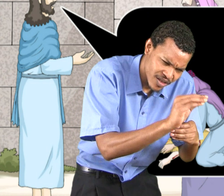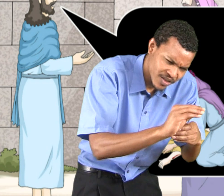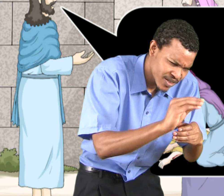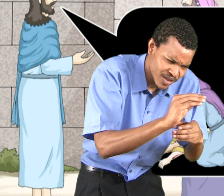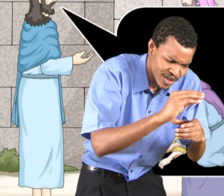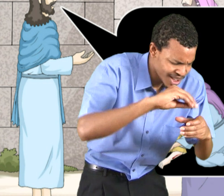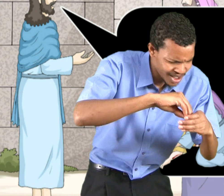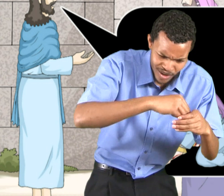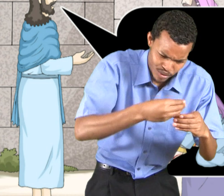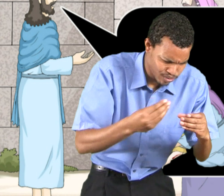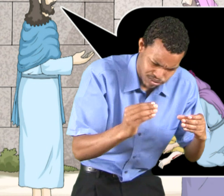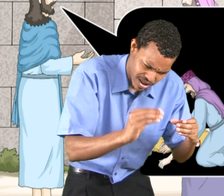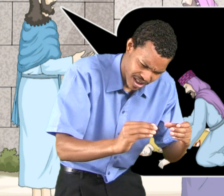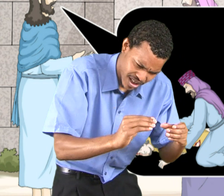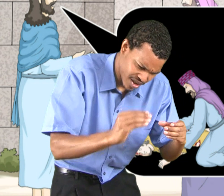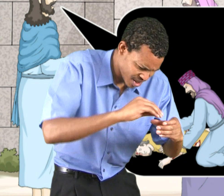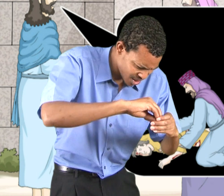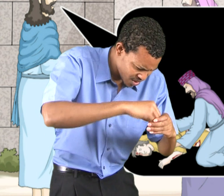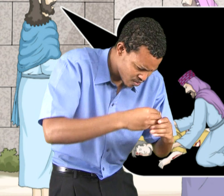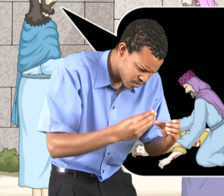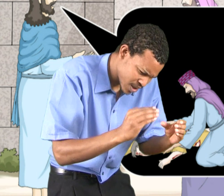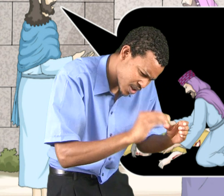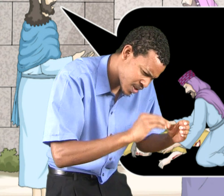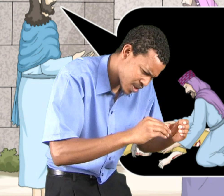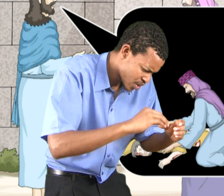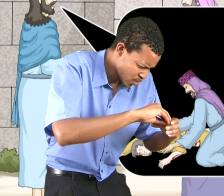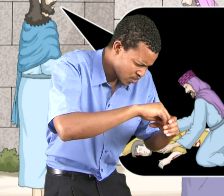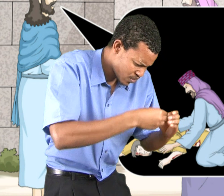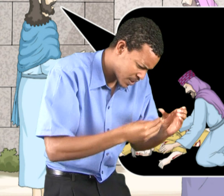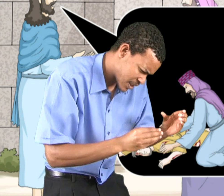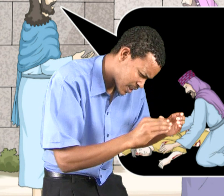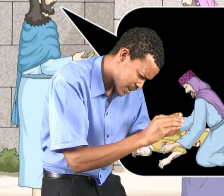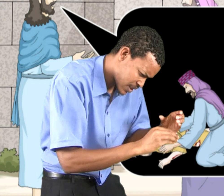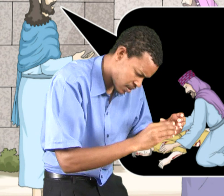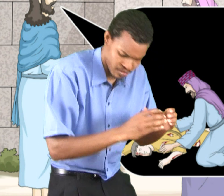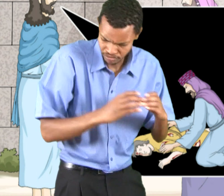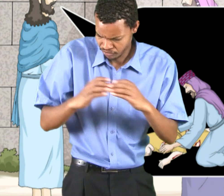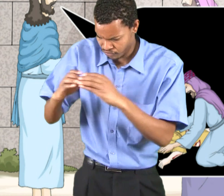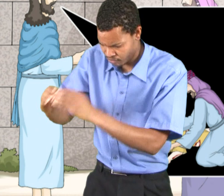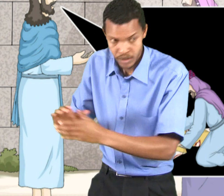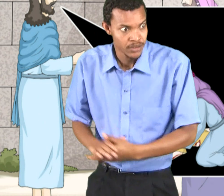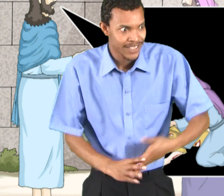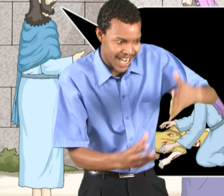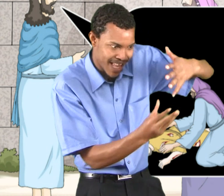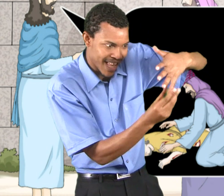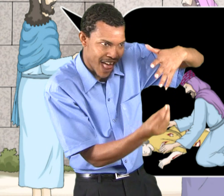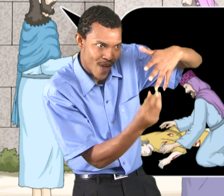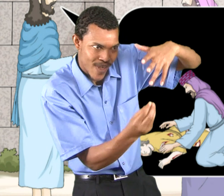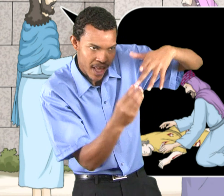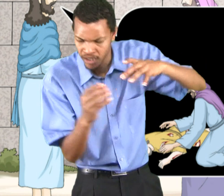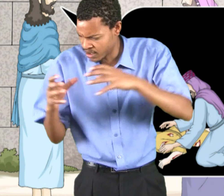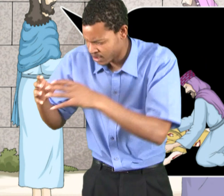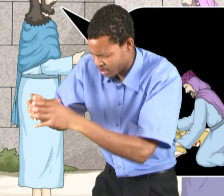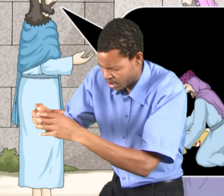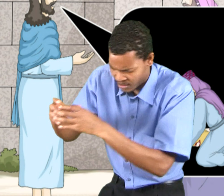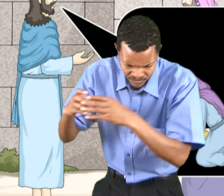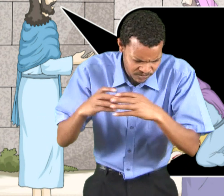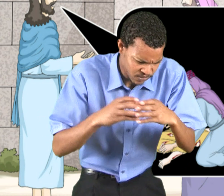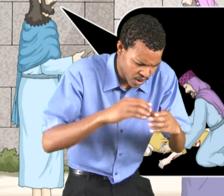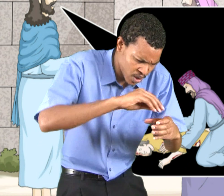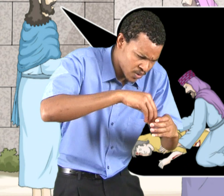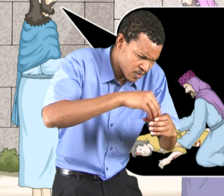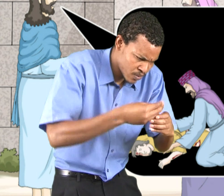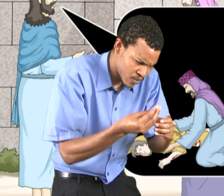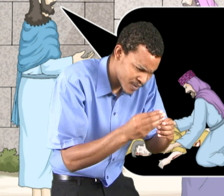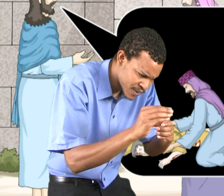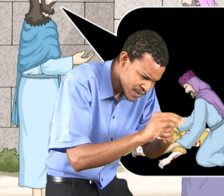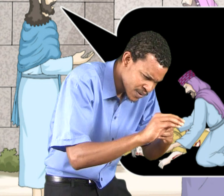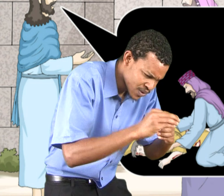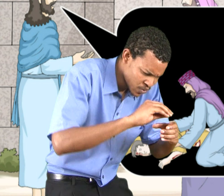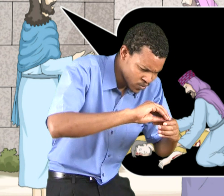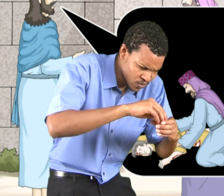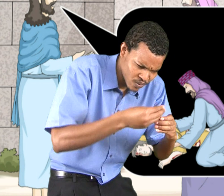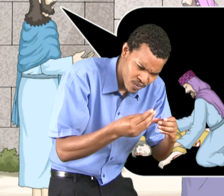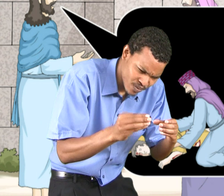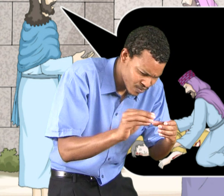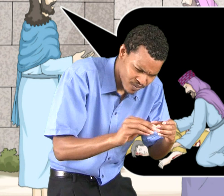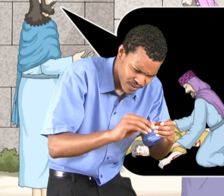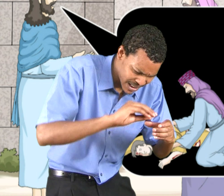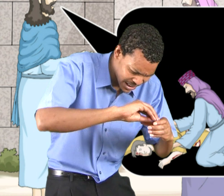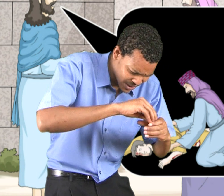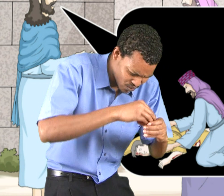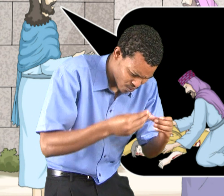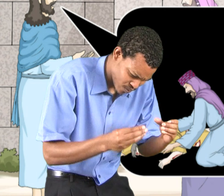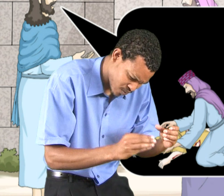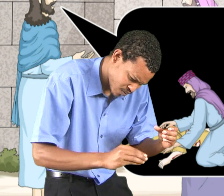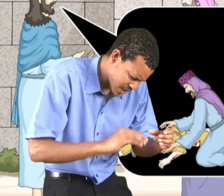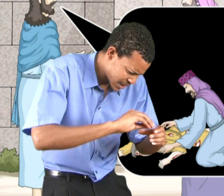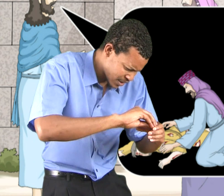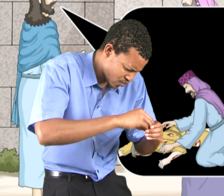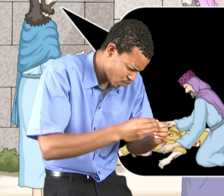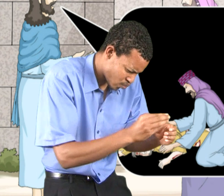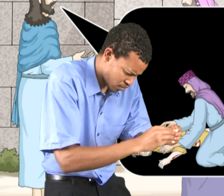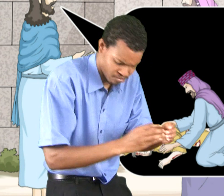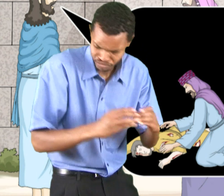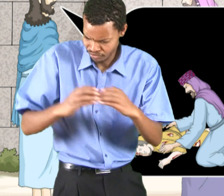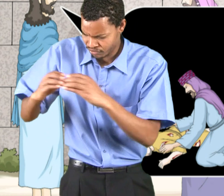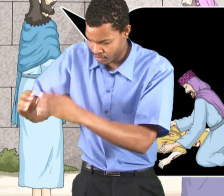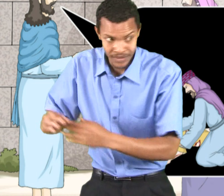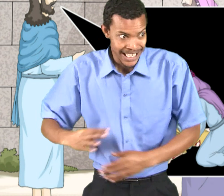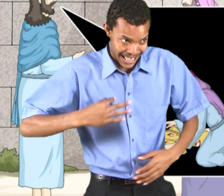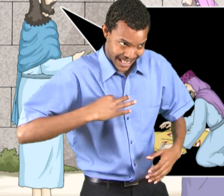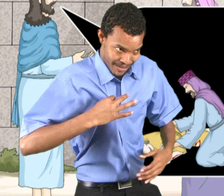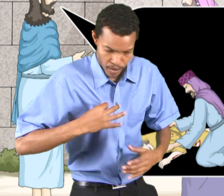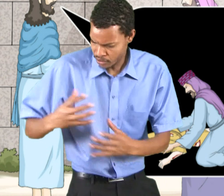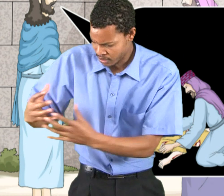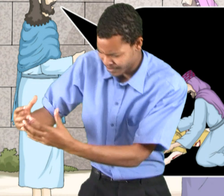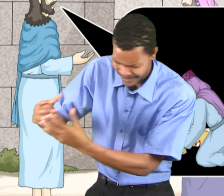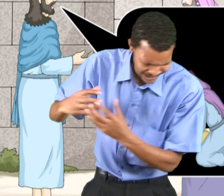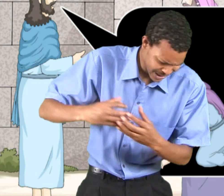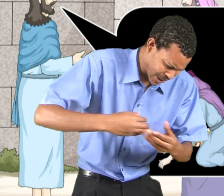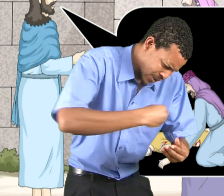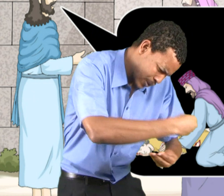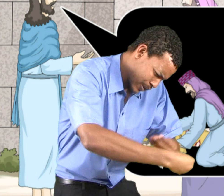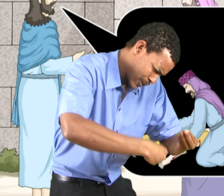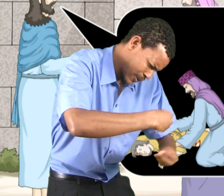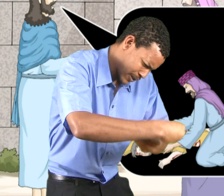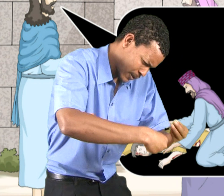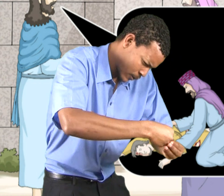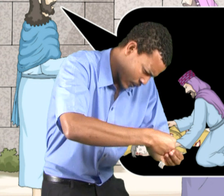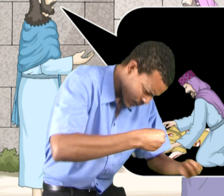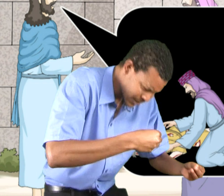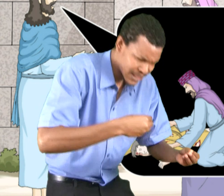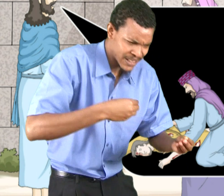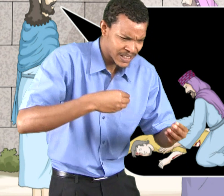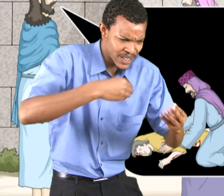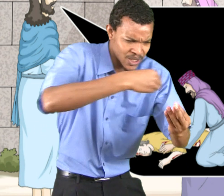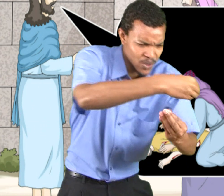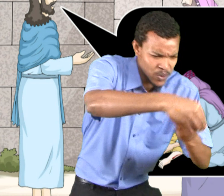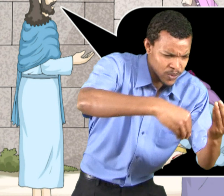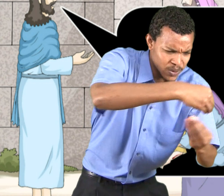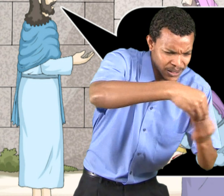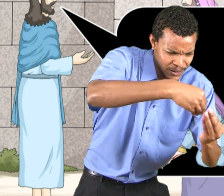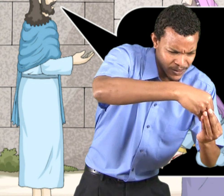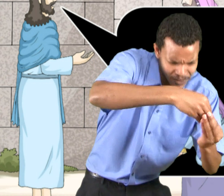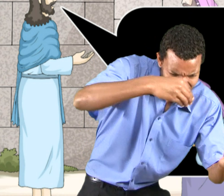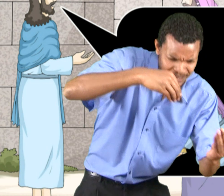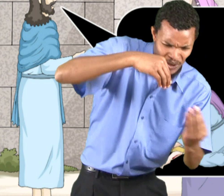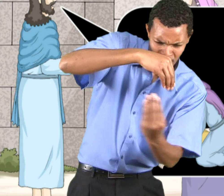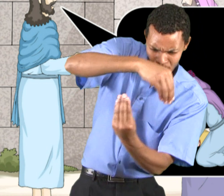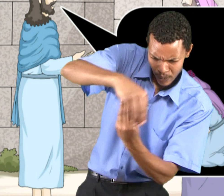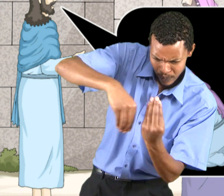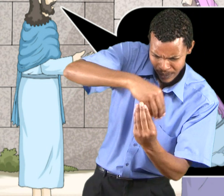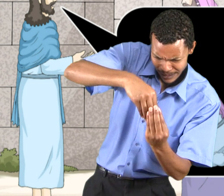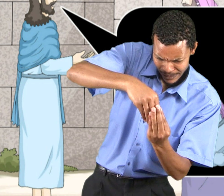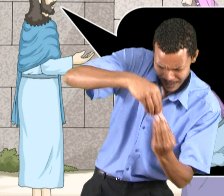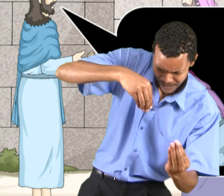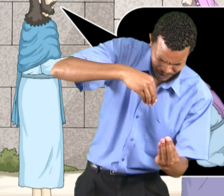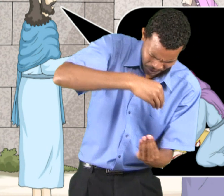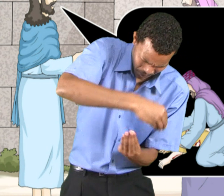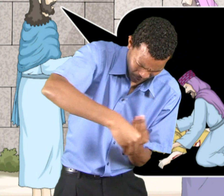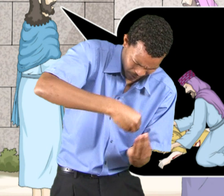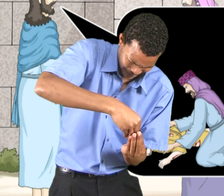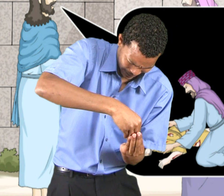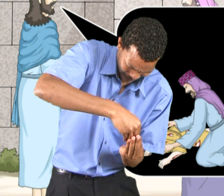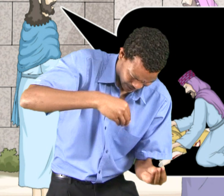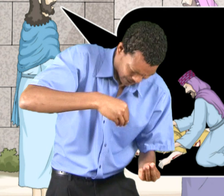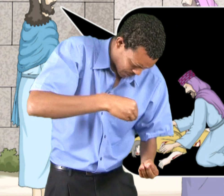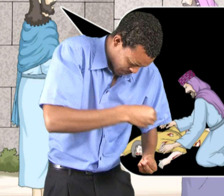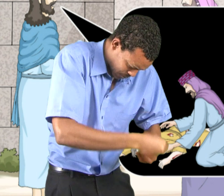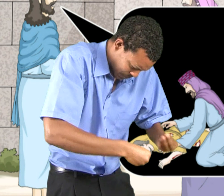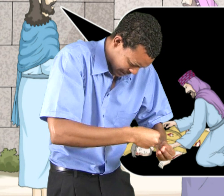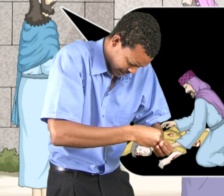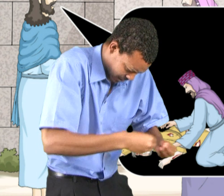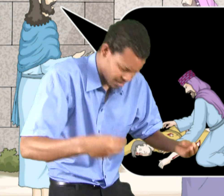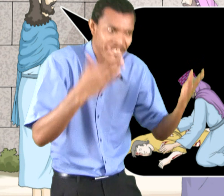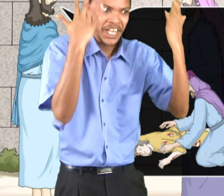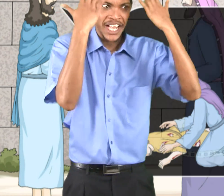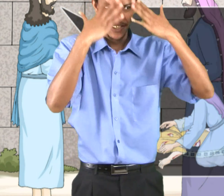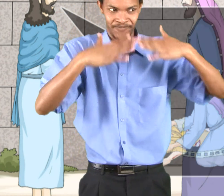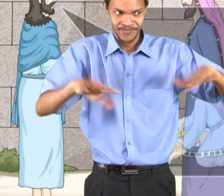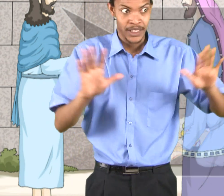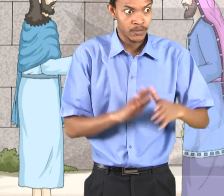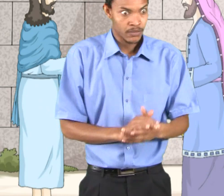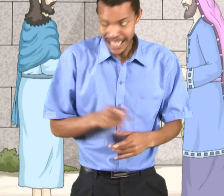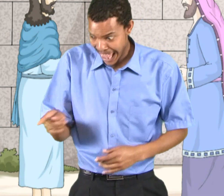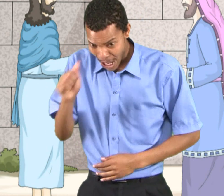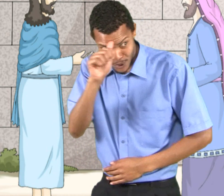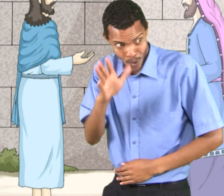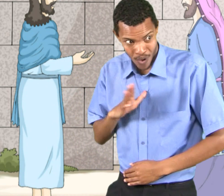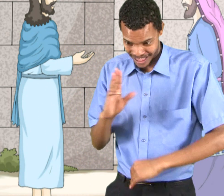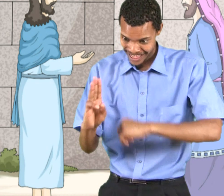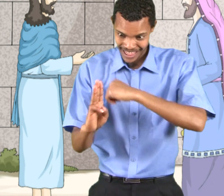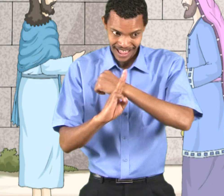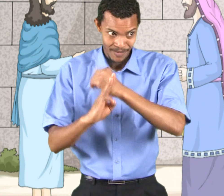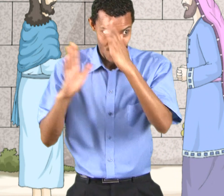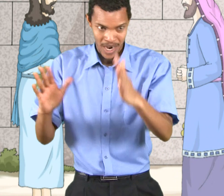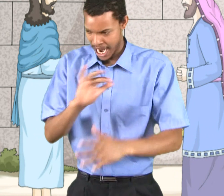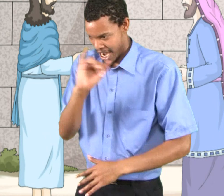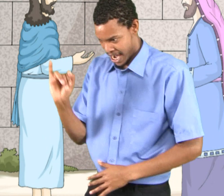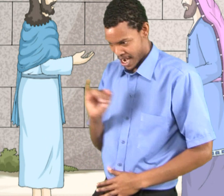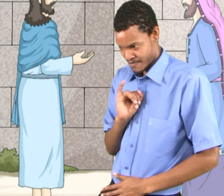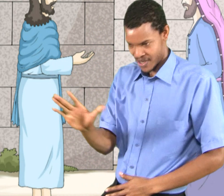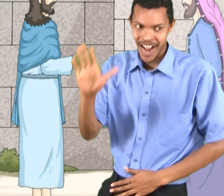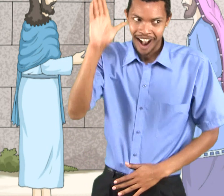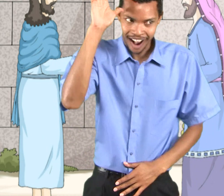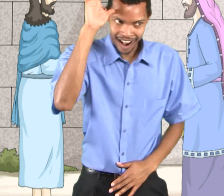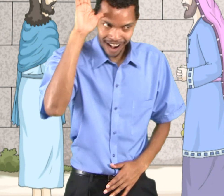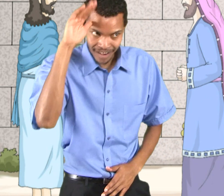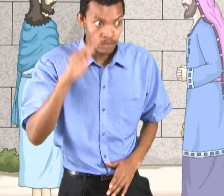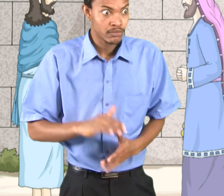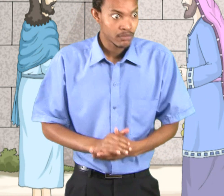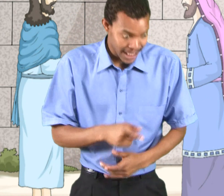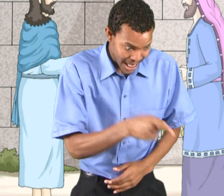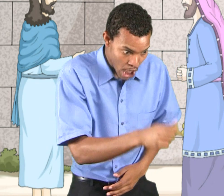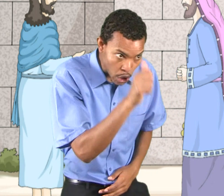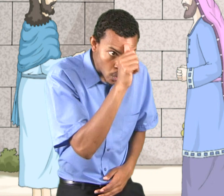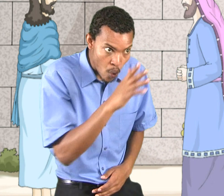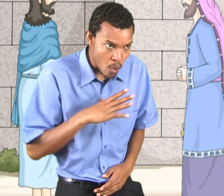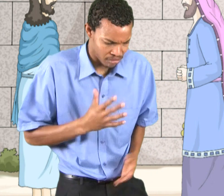He went to him and bandaged his wounds, pouring on oil and wine.